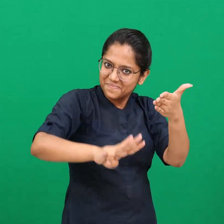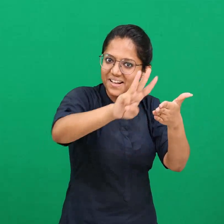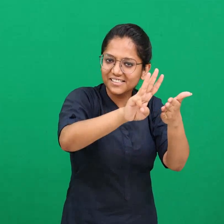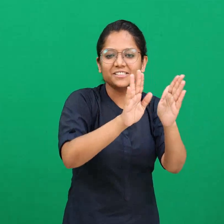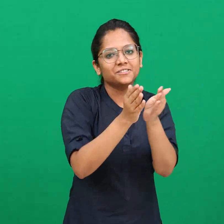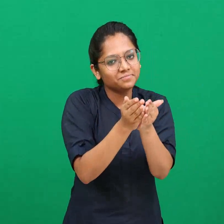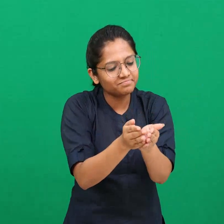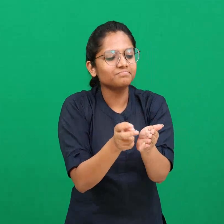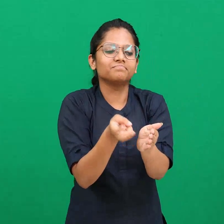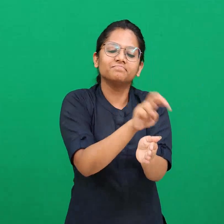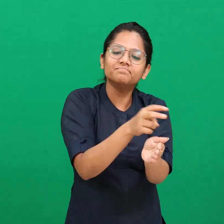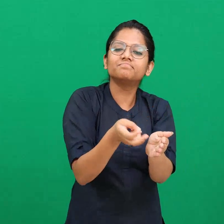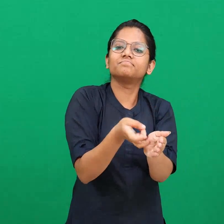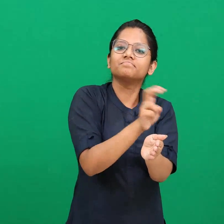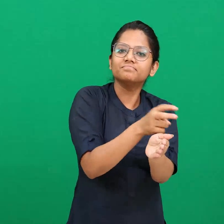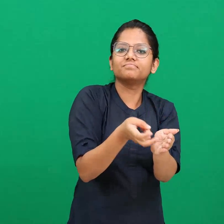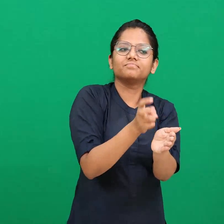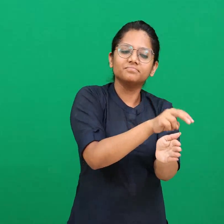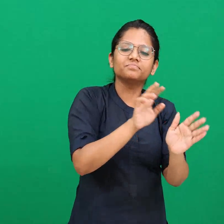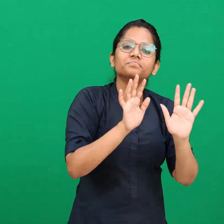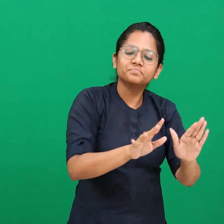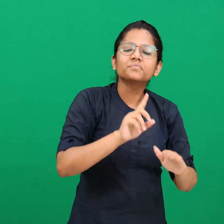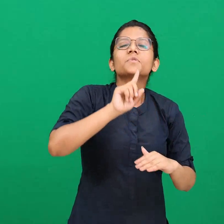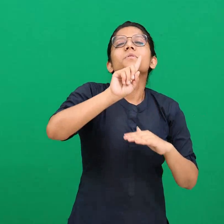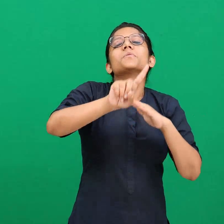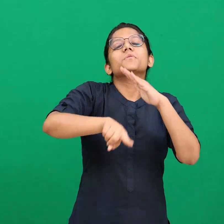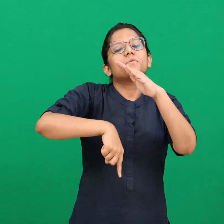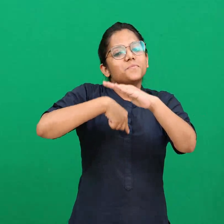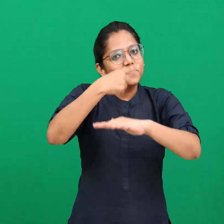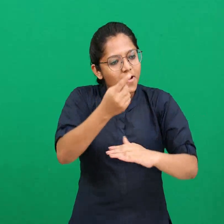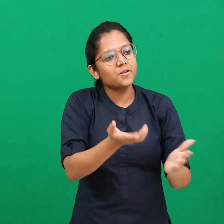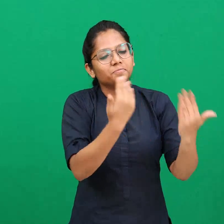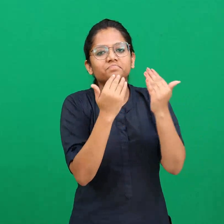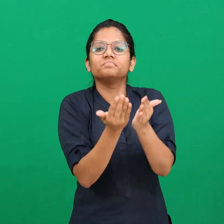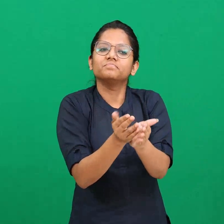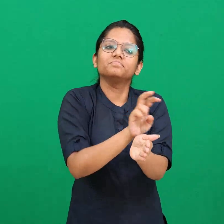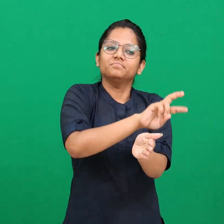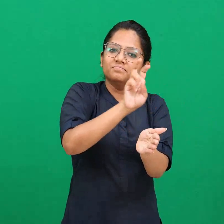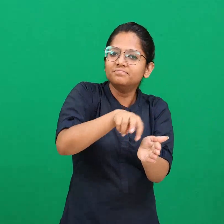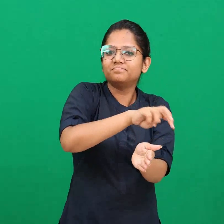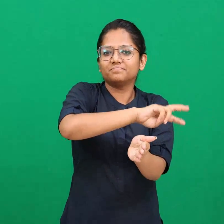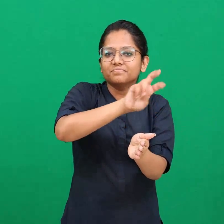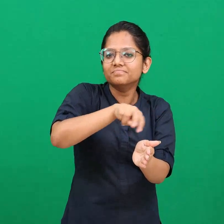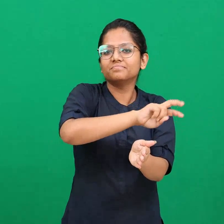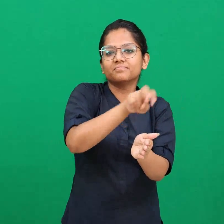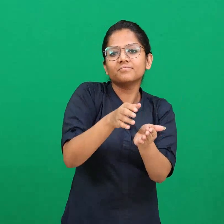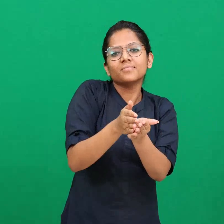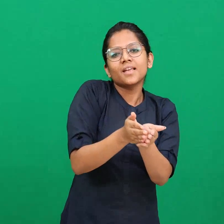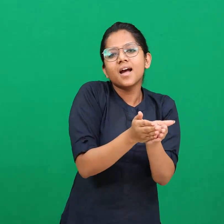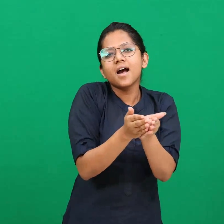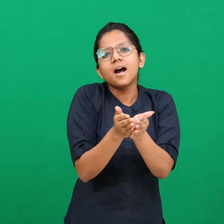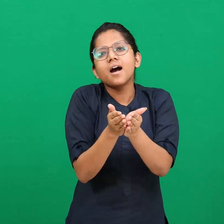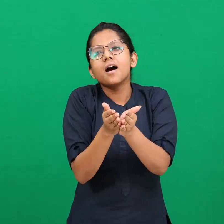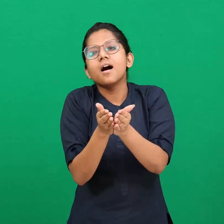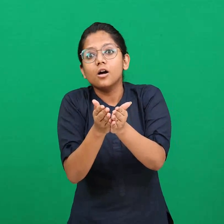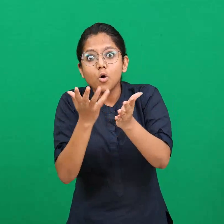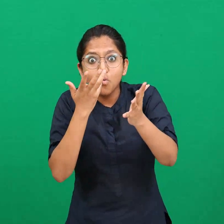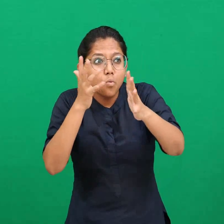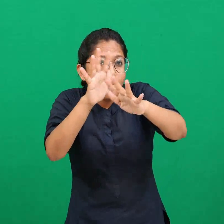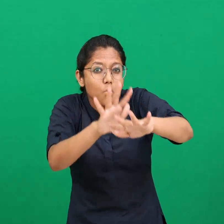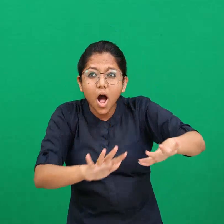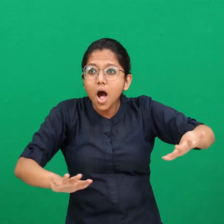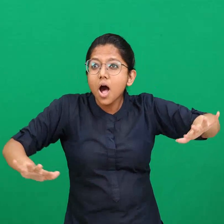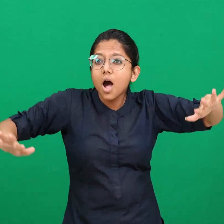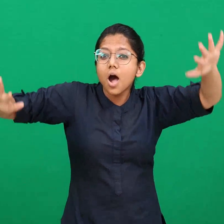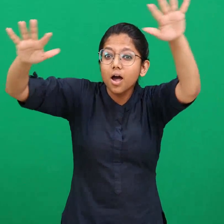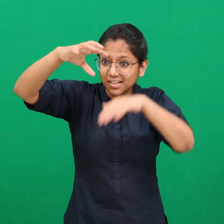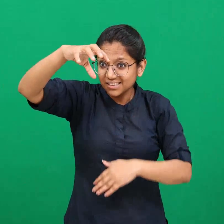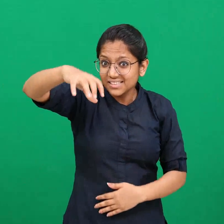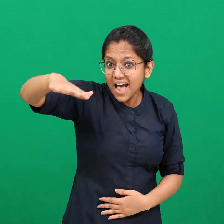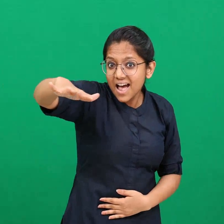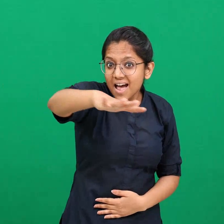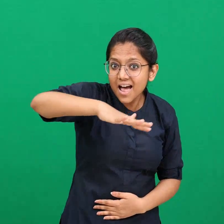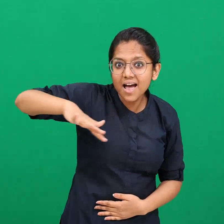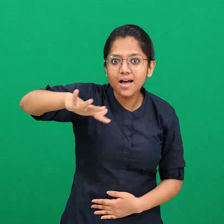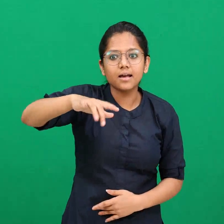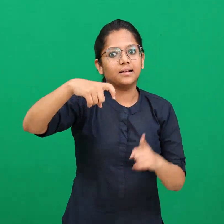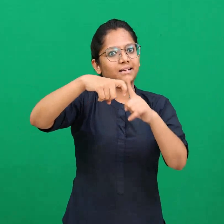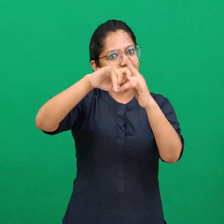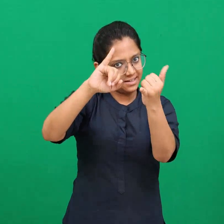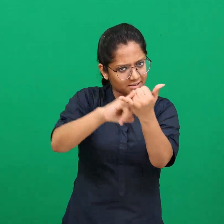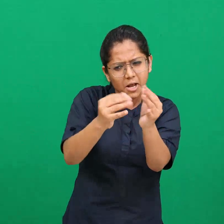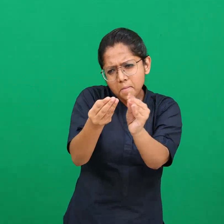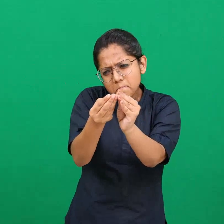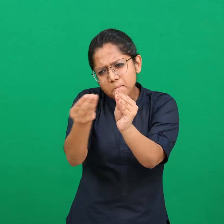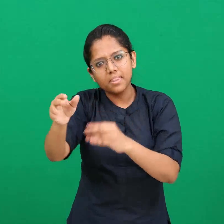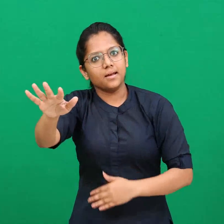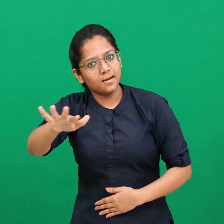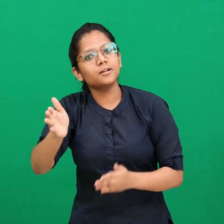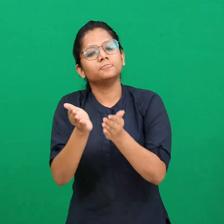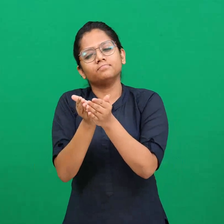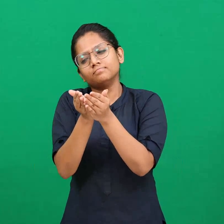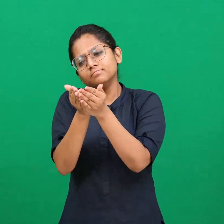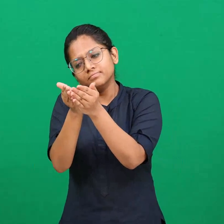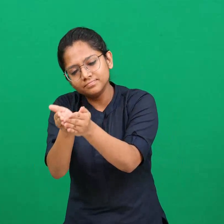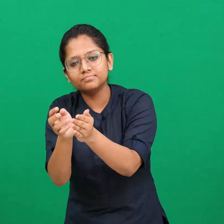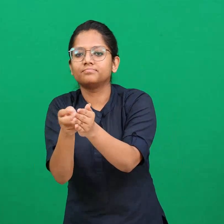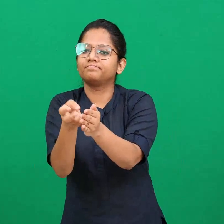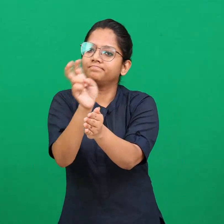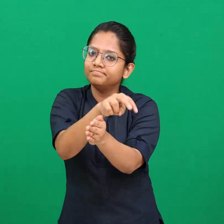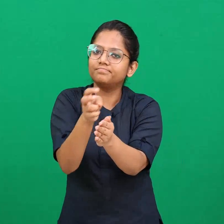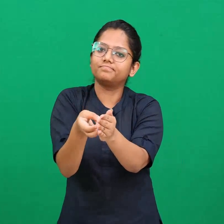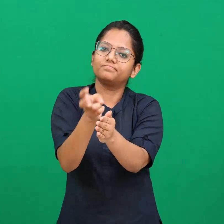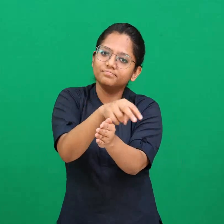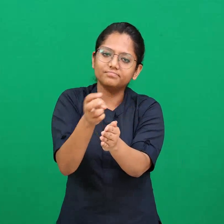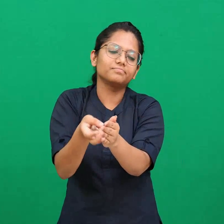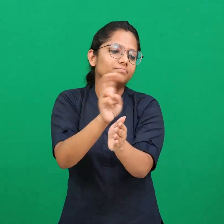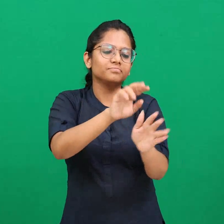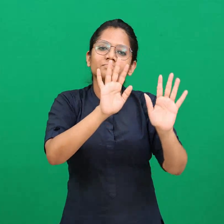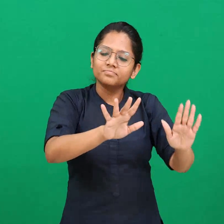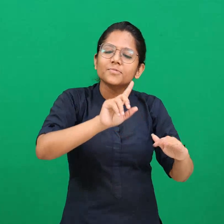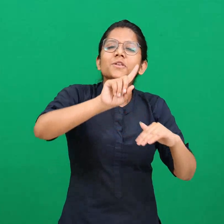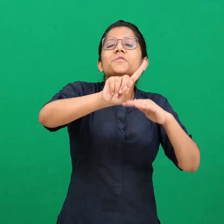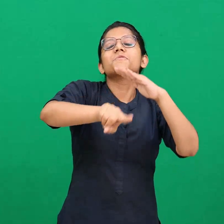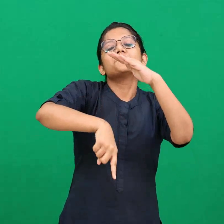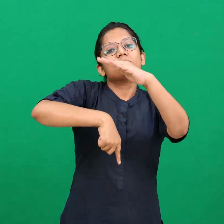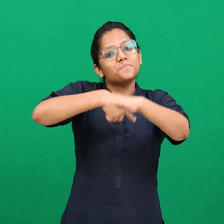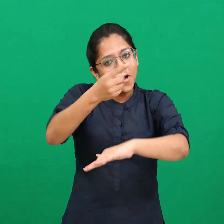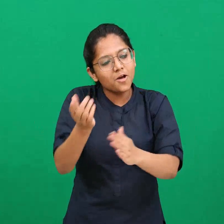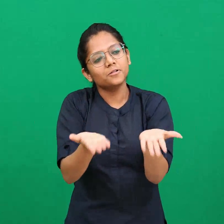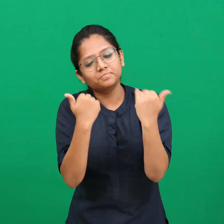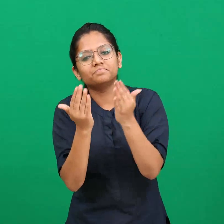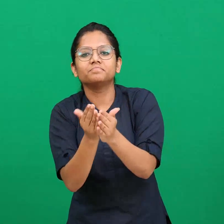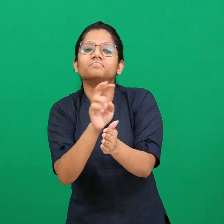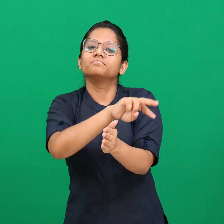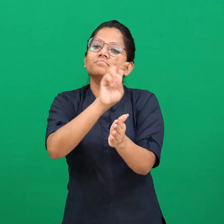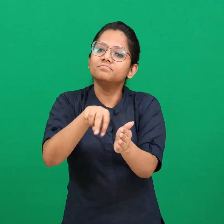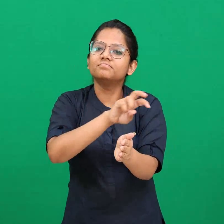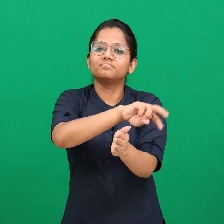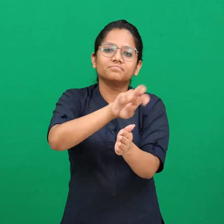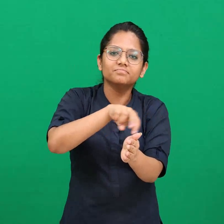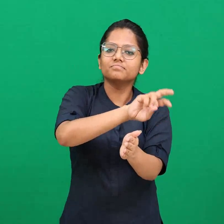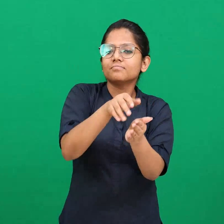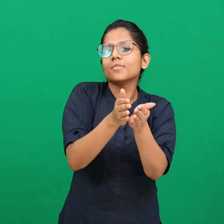Sailing on from there, we arrived the next day opposite Chios.